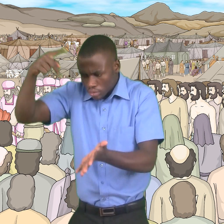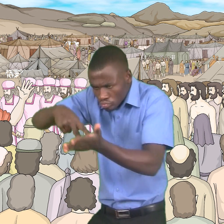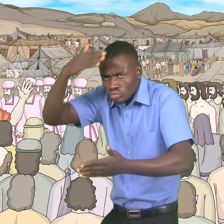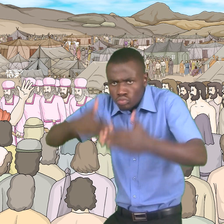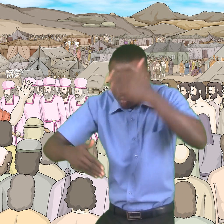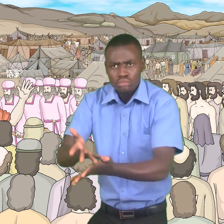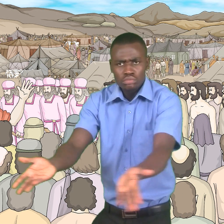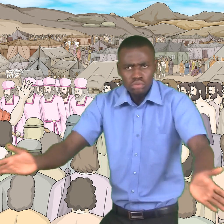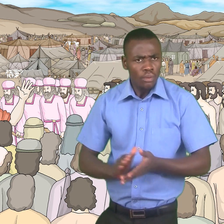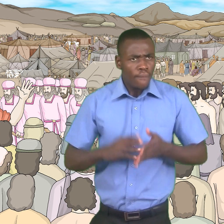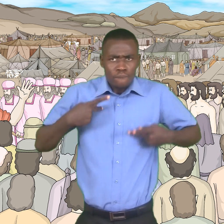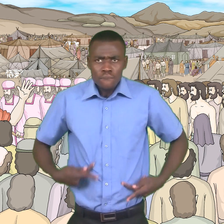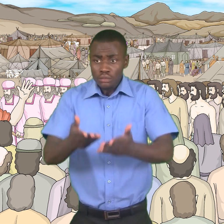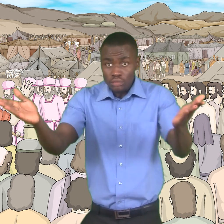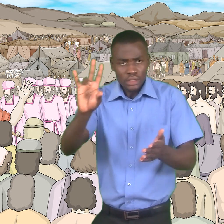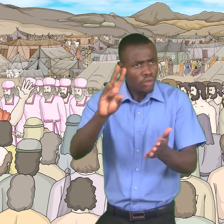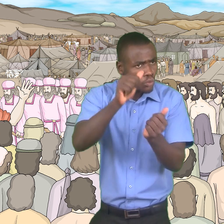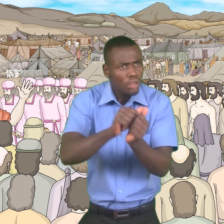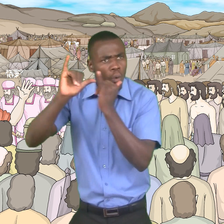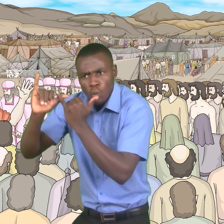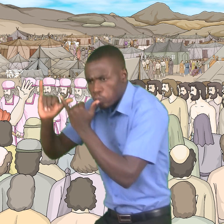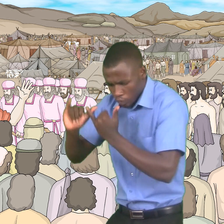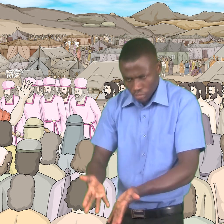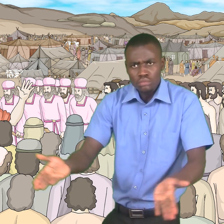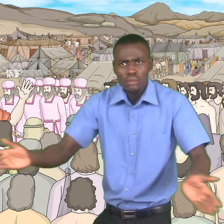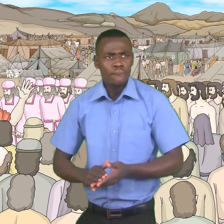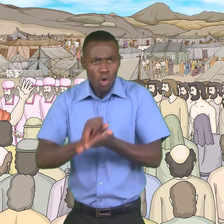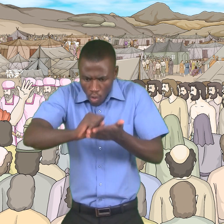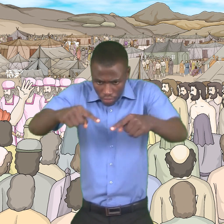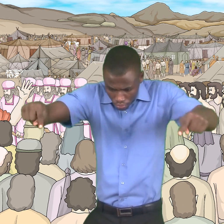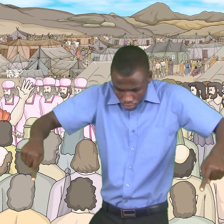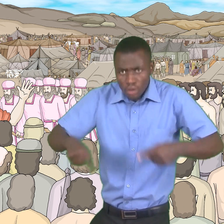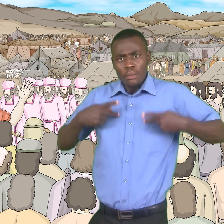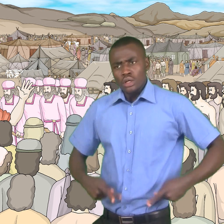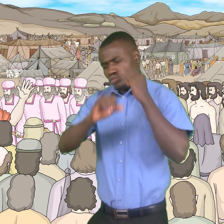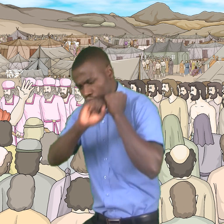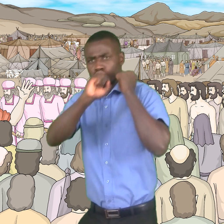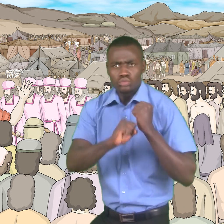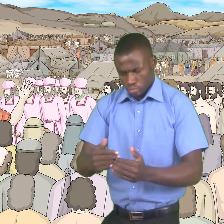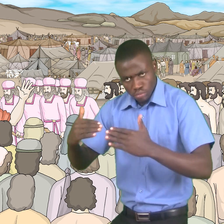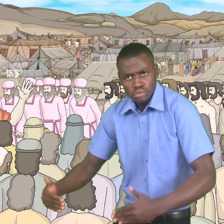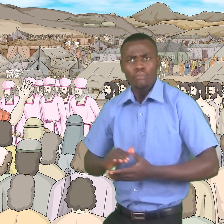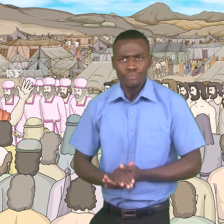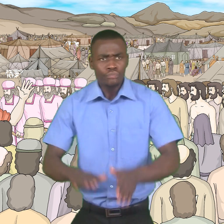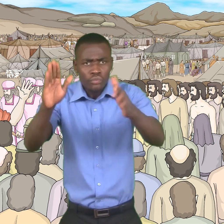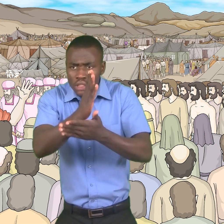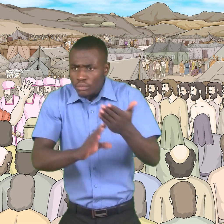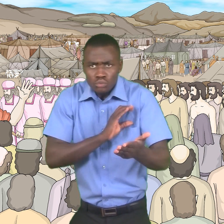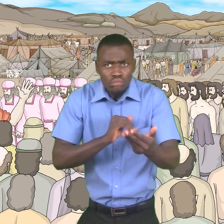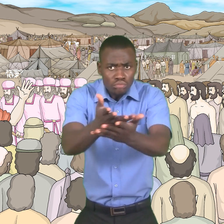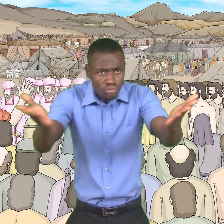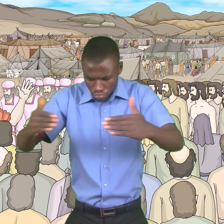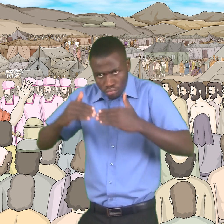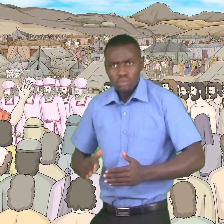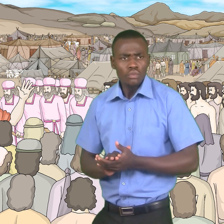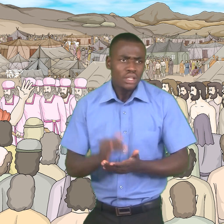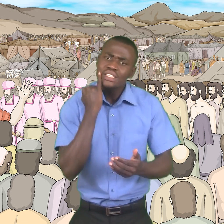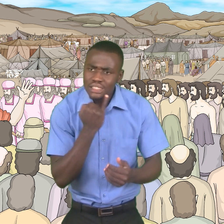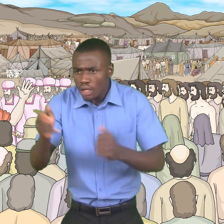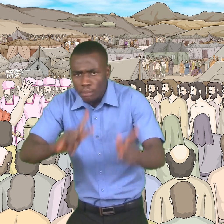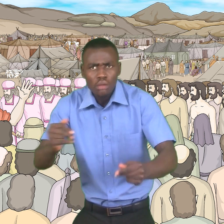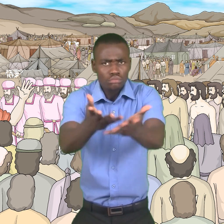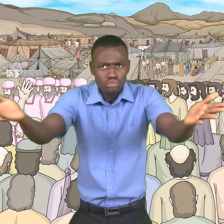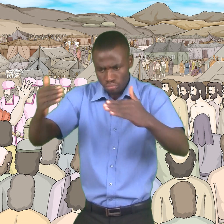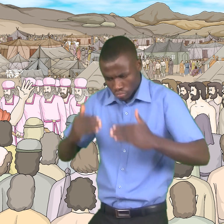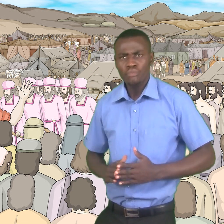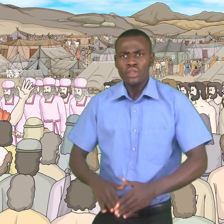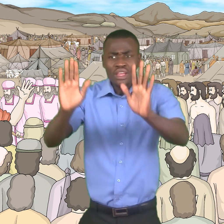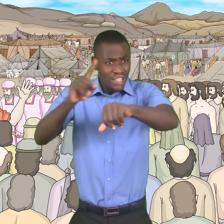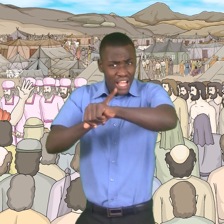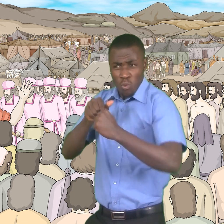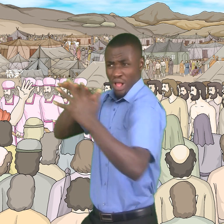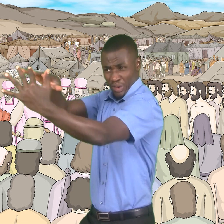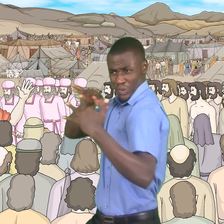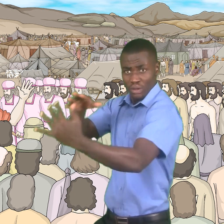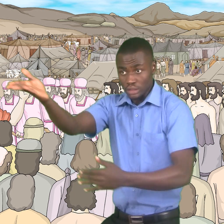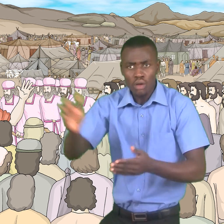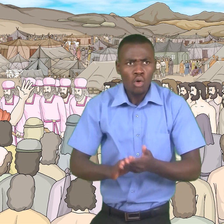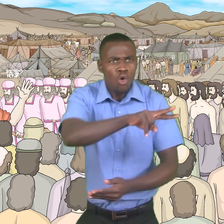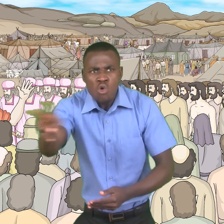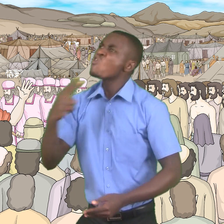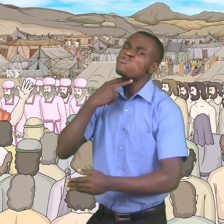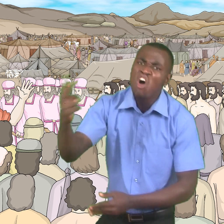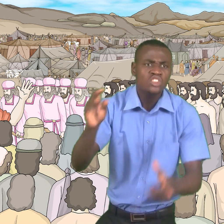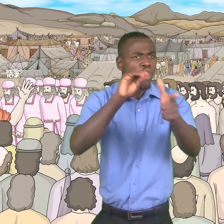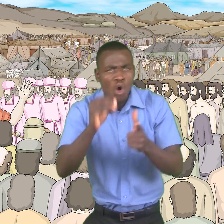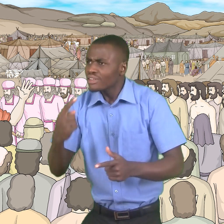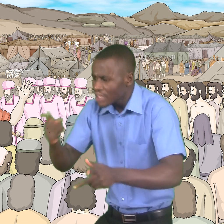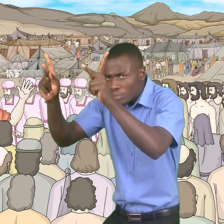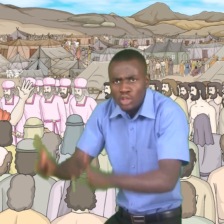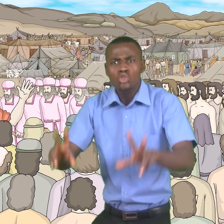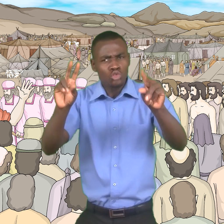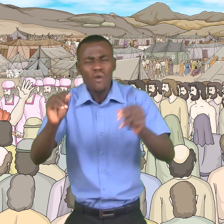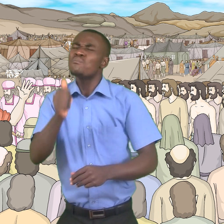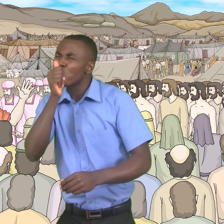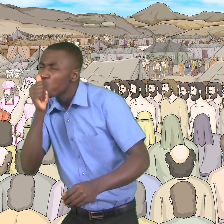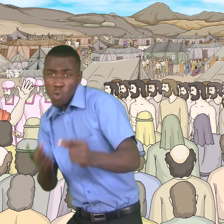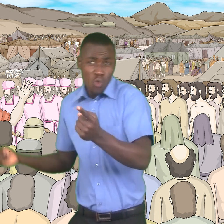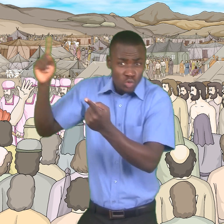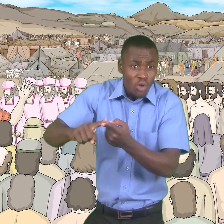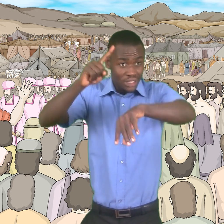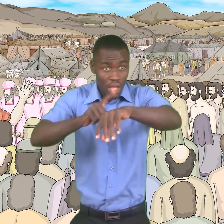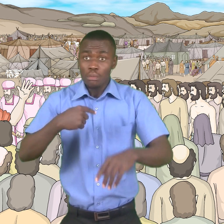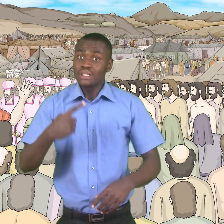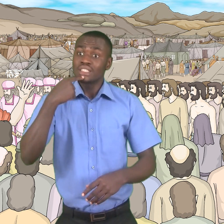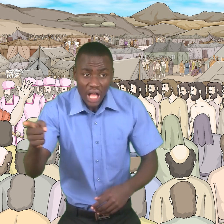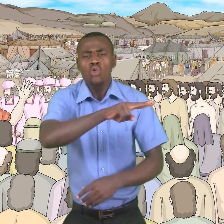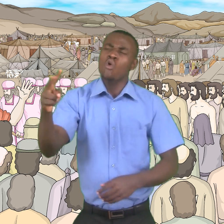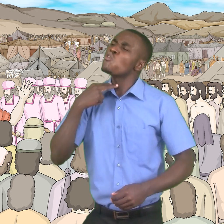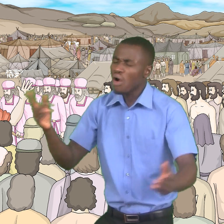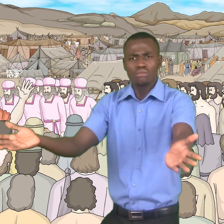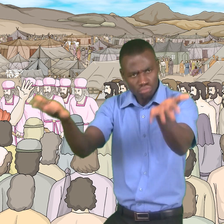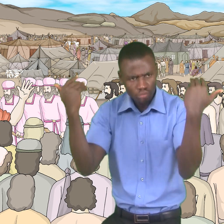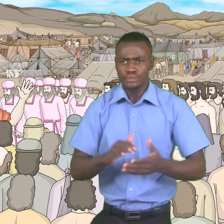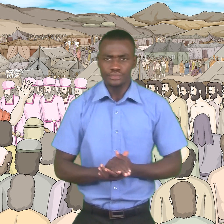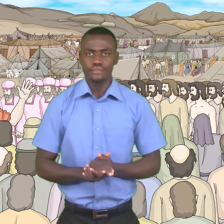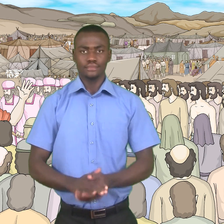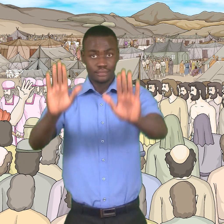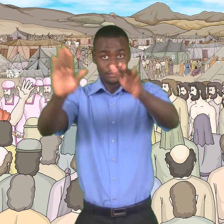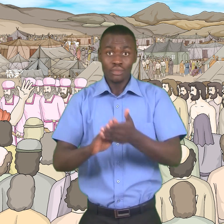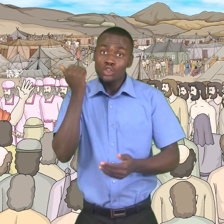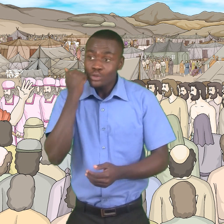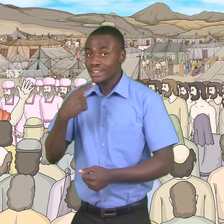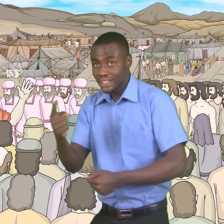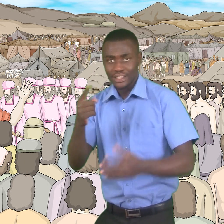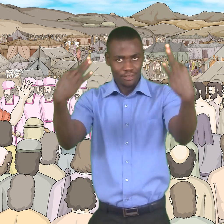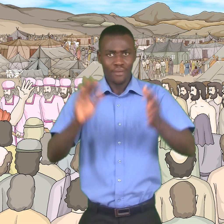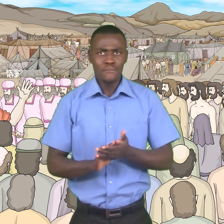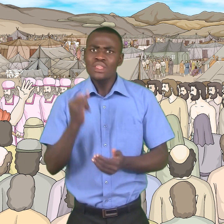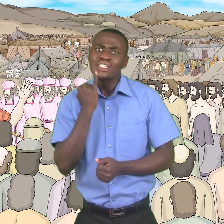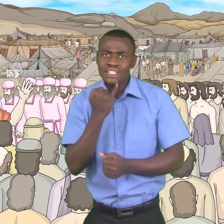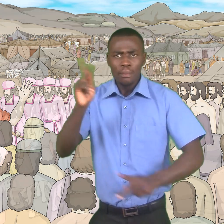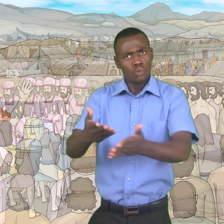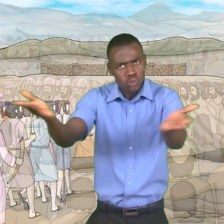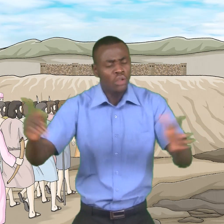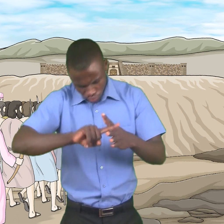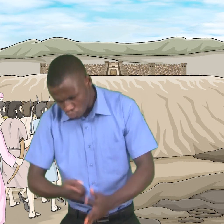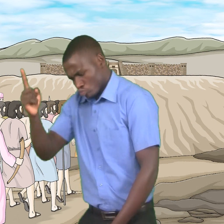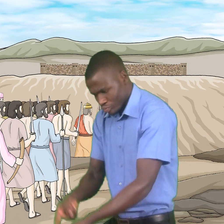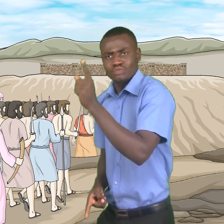And he told the people, “Advance and march around the city, with the armed troops going ahead of the ark of the LORD.”